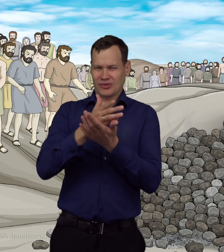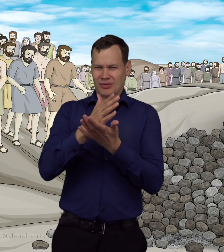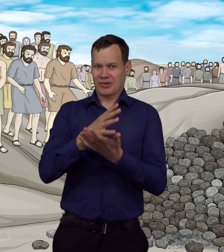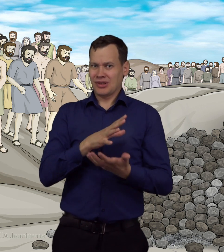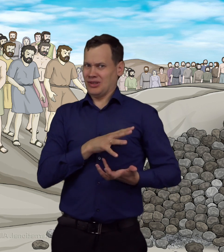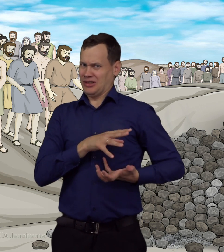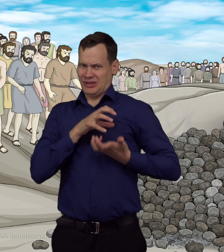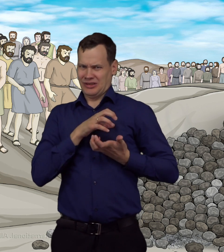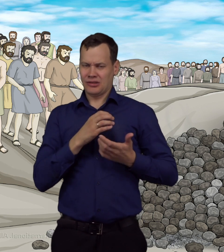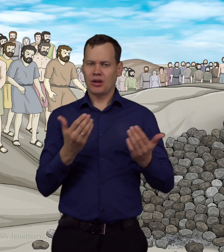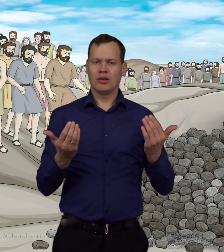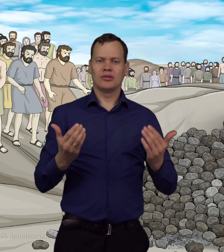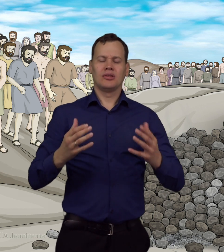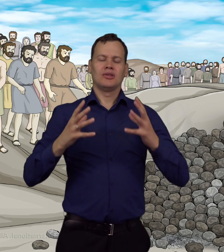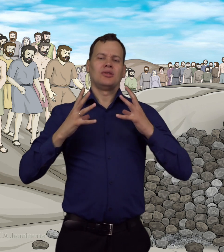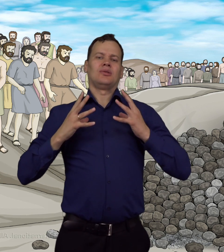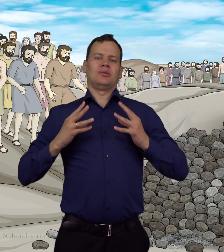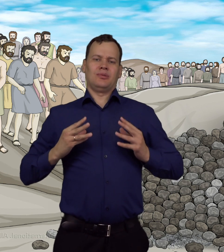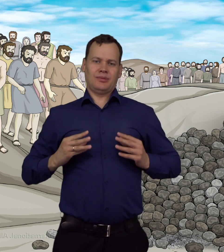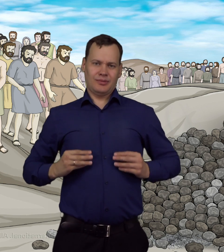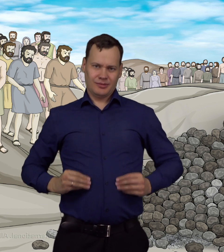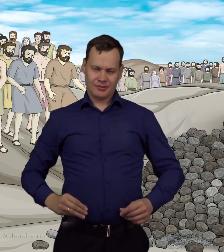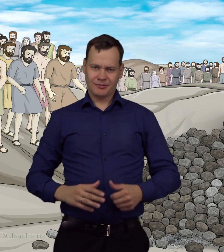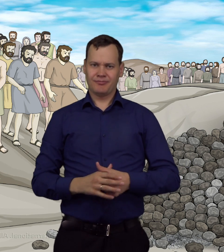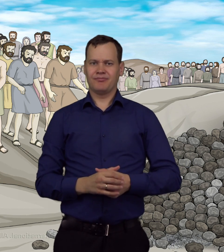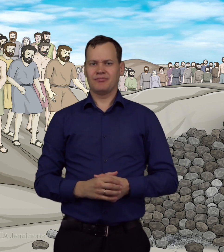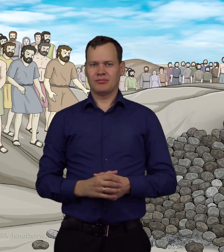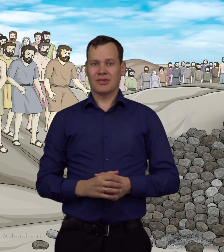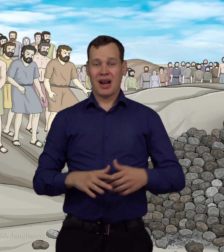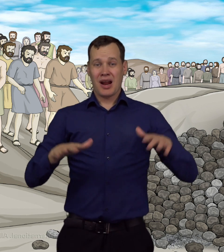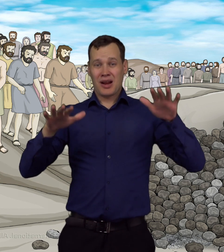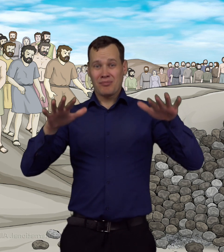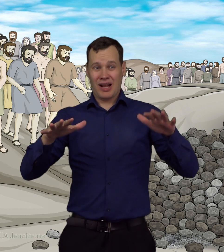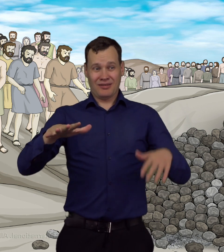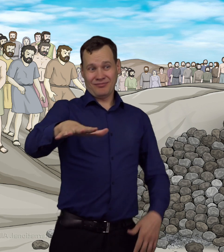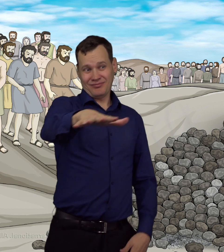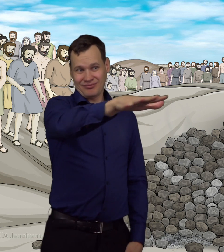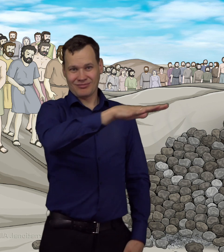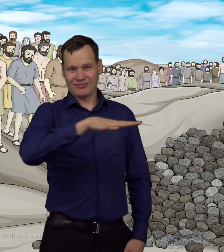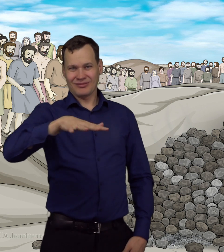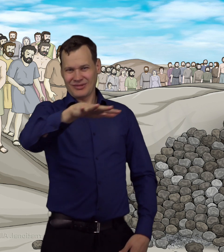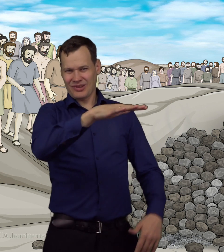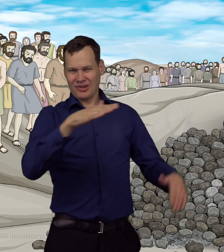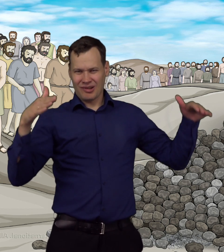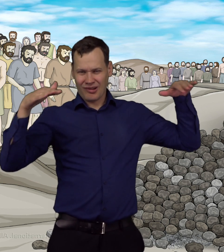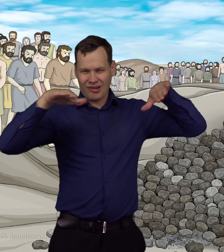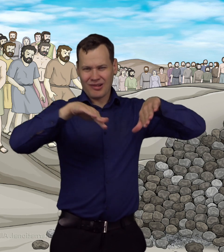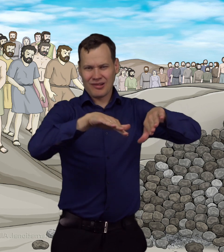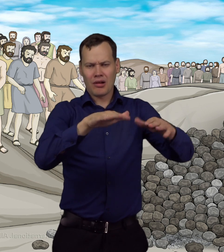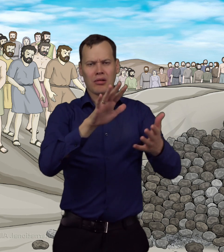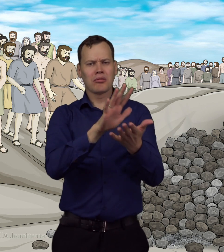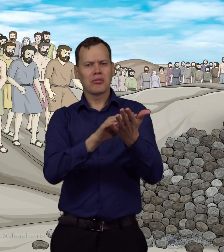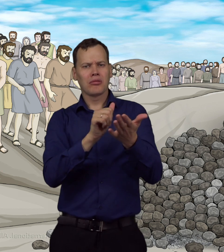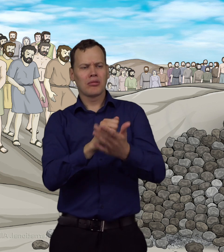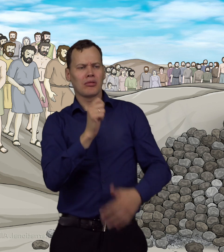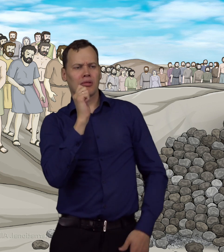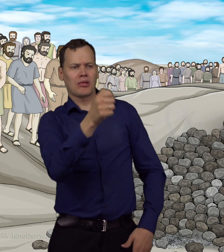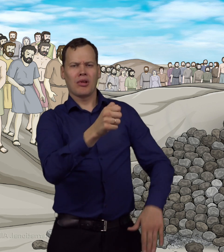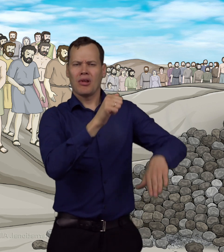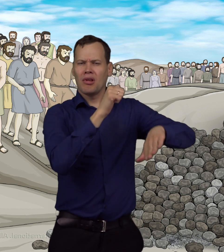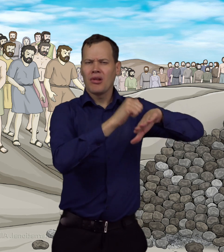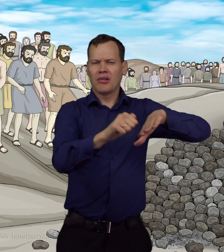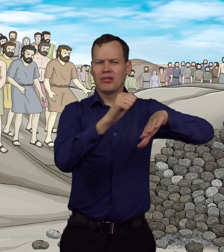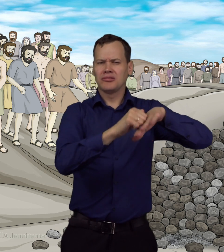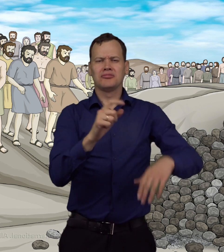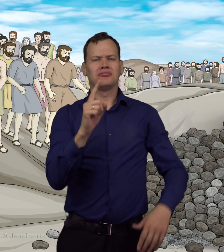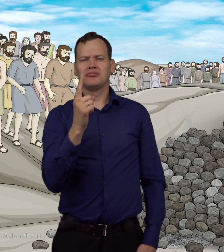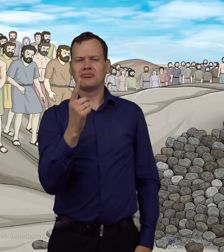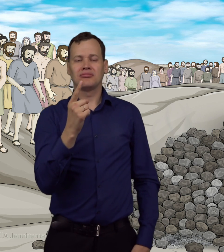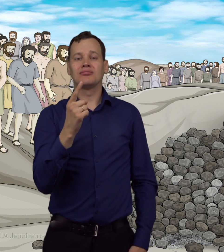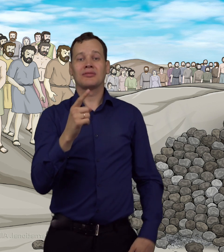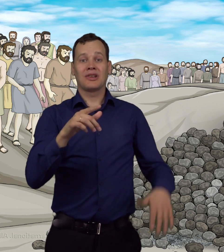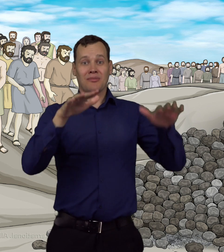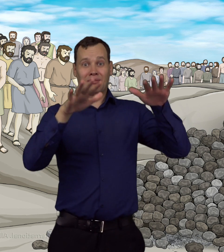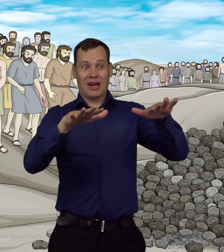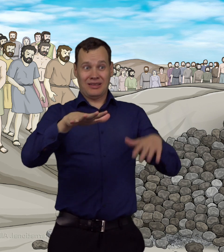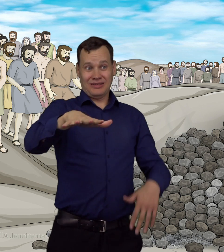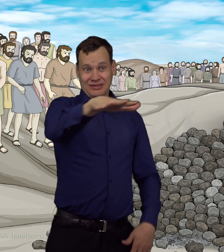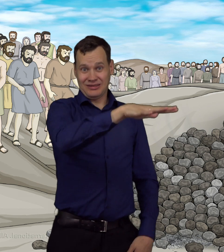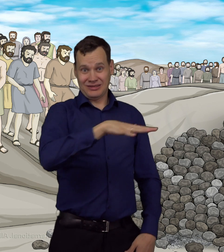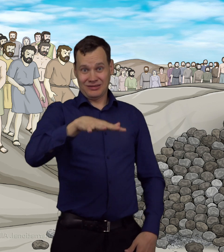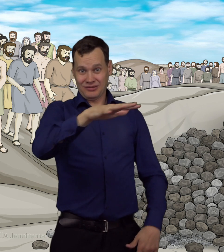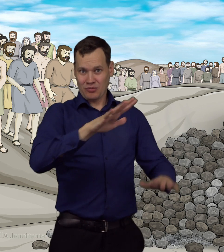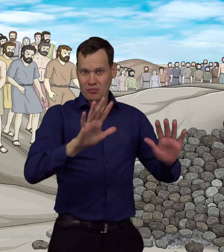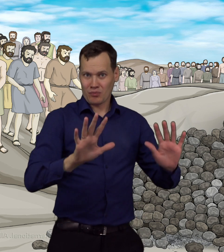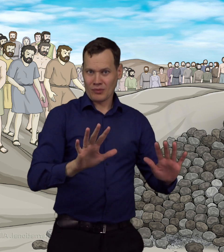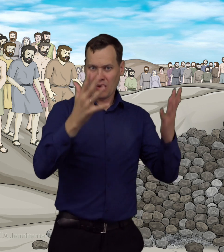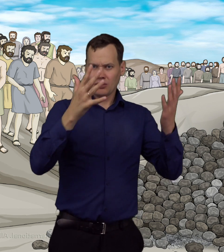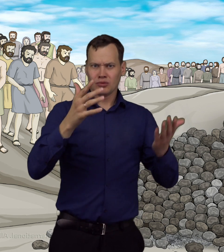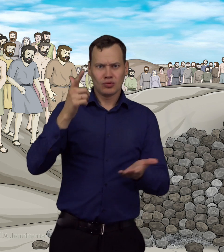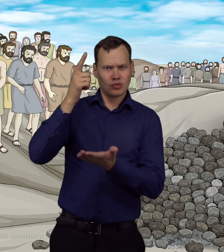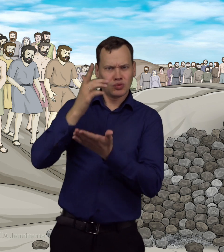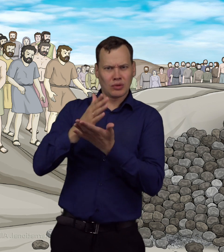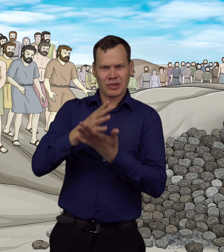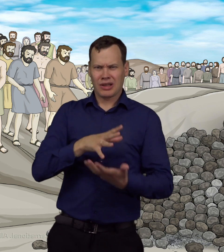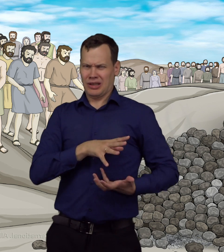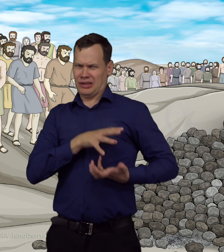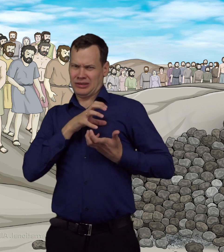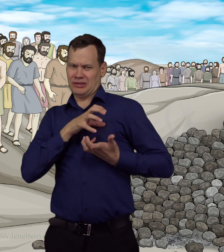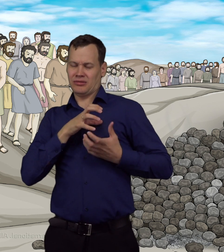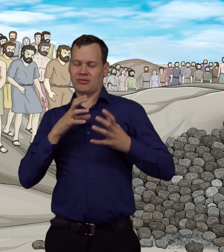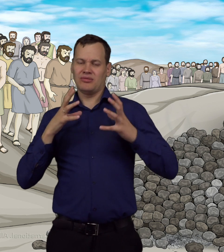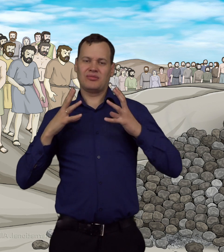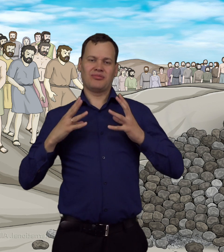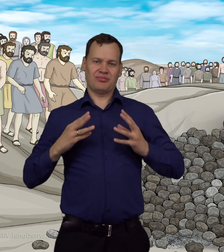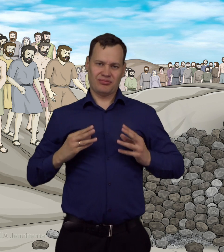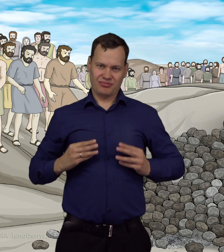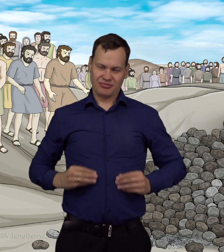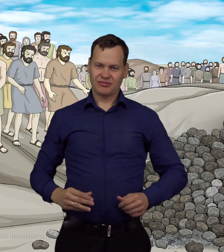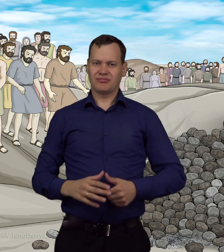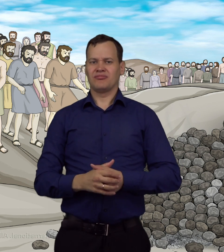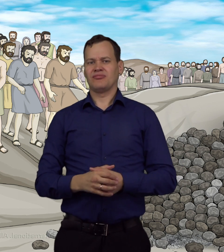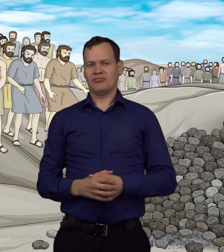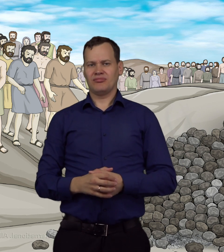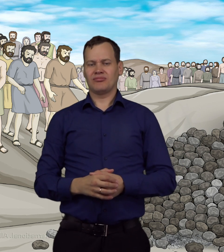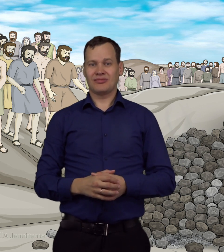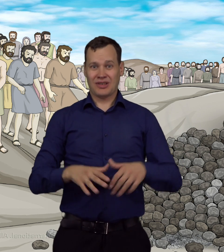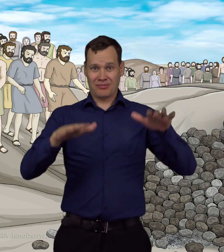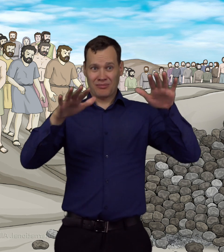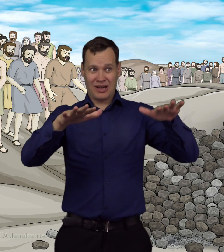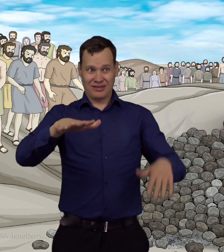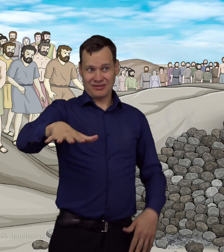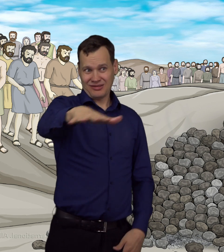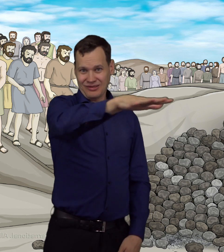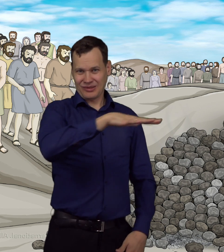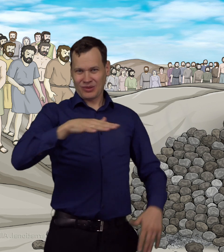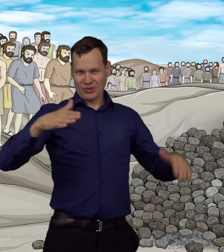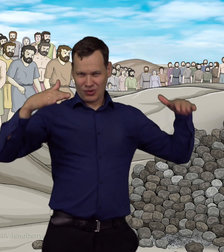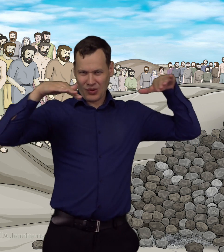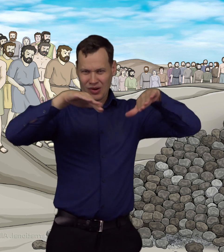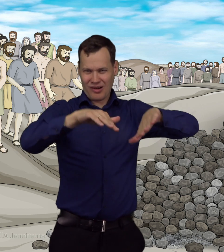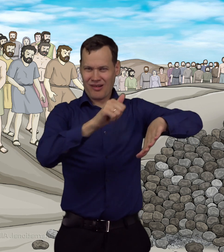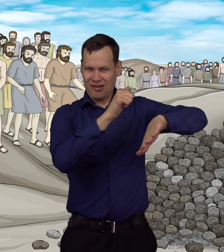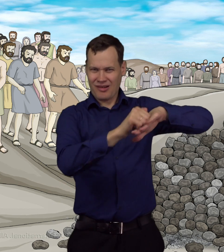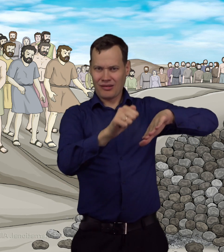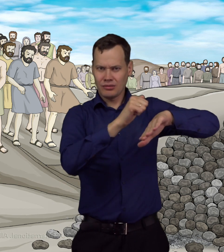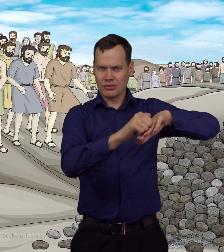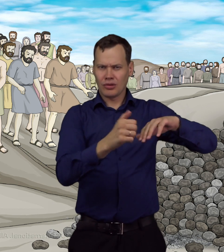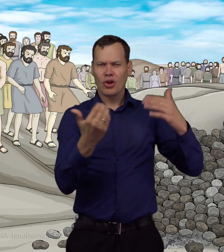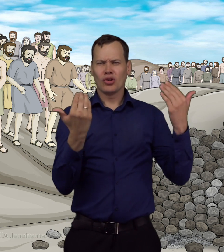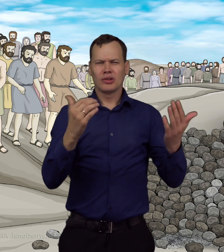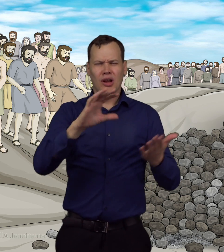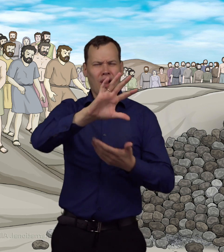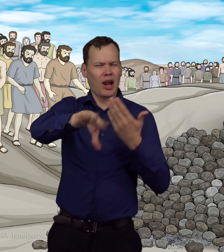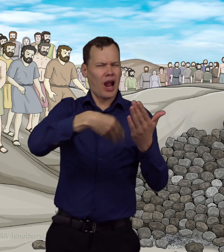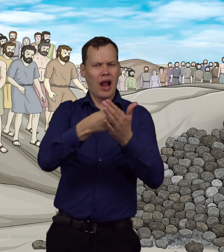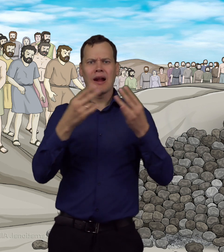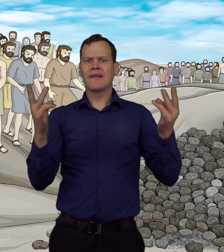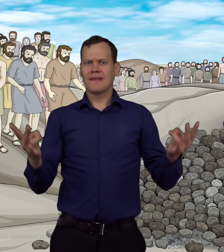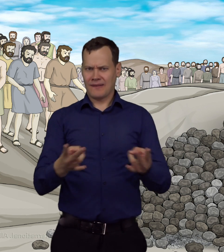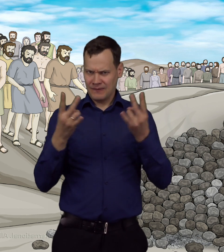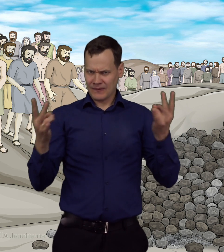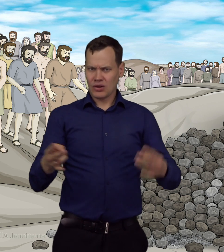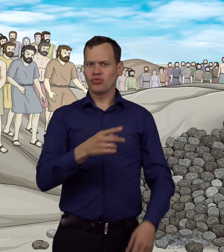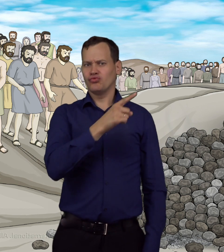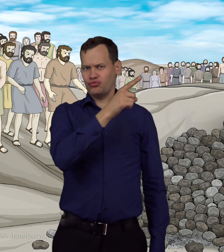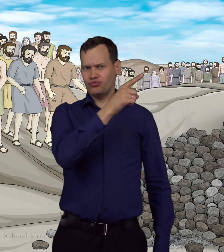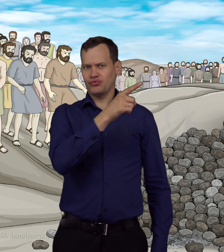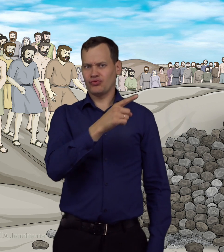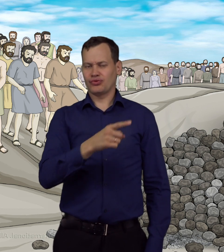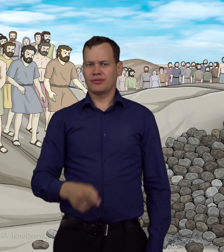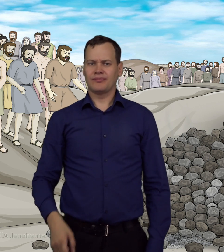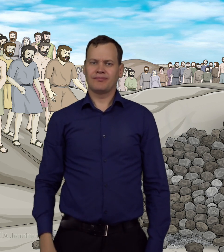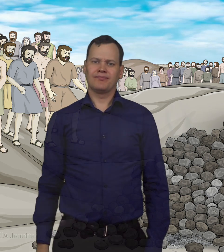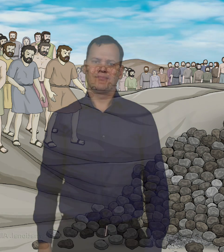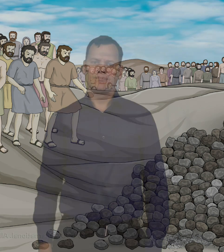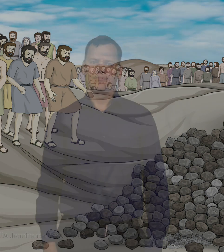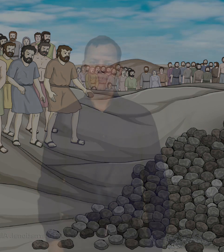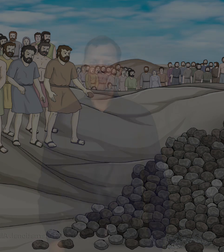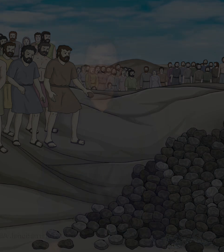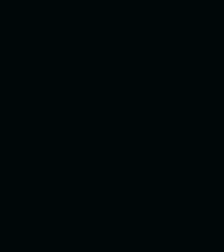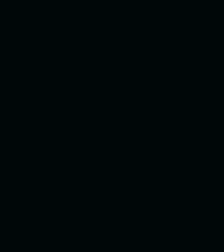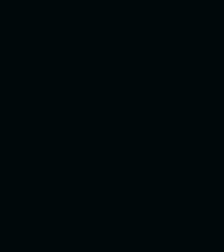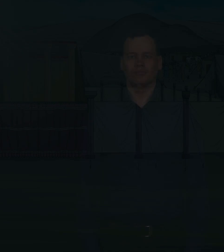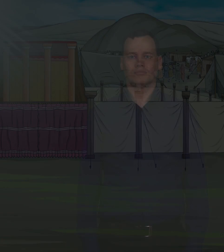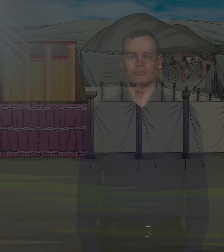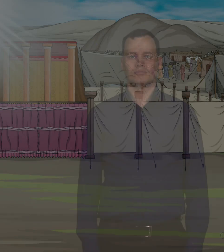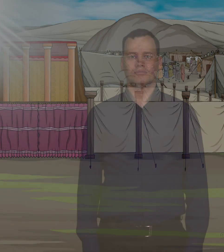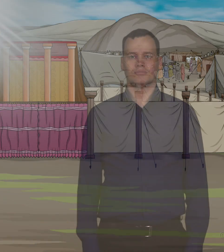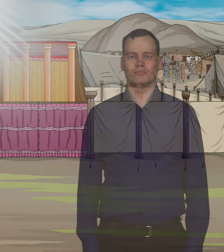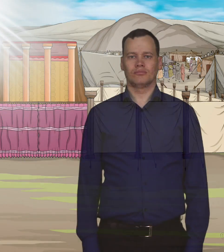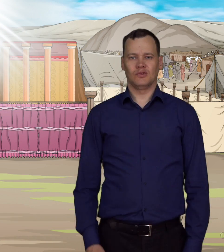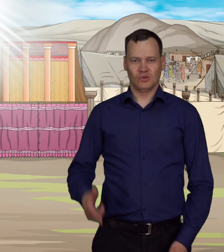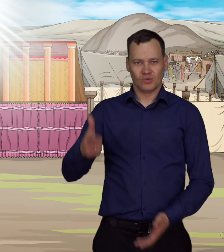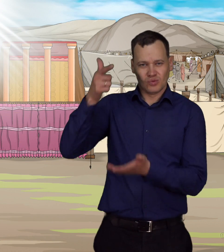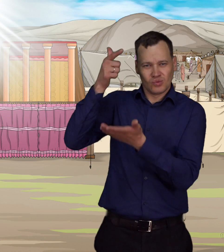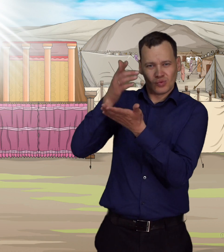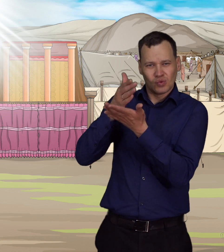So the LORD turned from His burning anger. Therefore that place is called the Valley of Achor to this day.